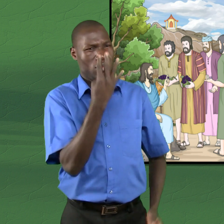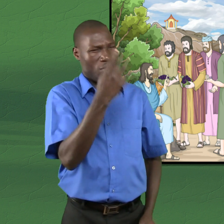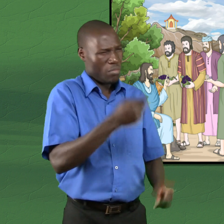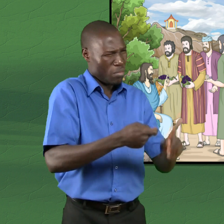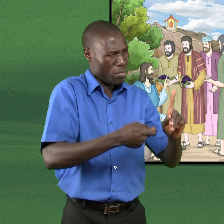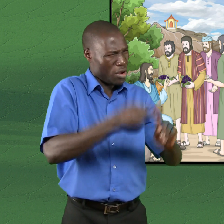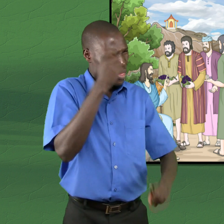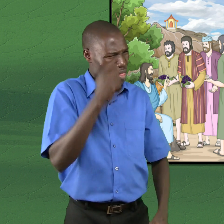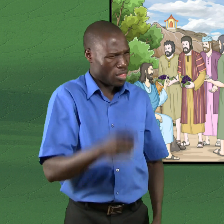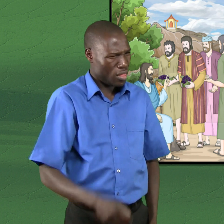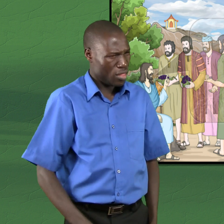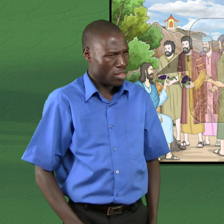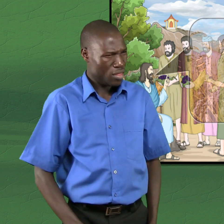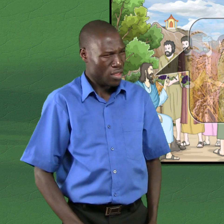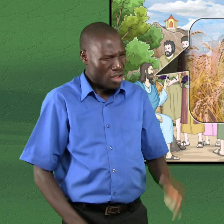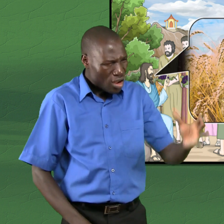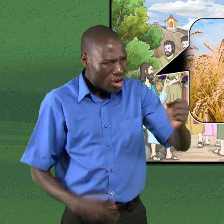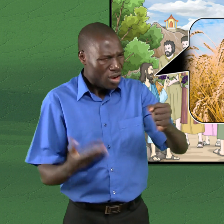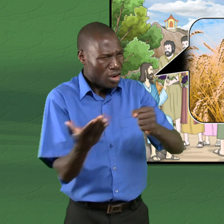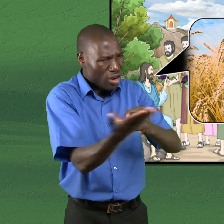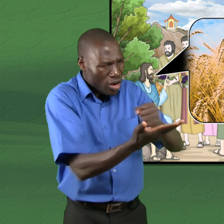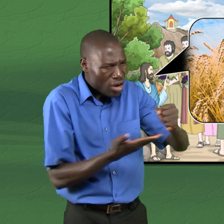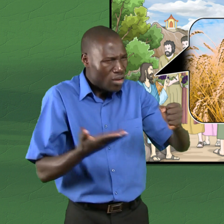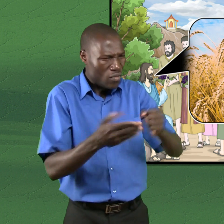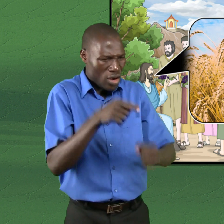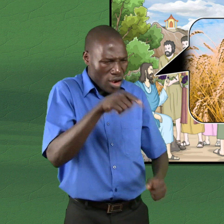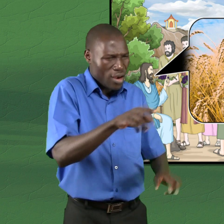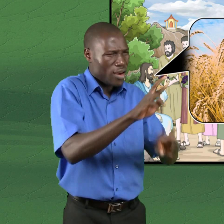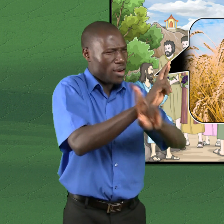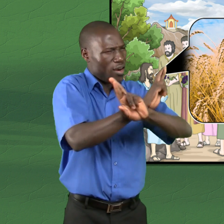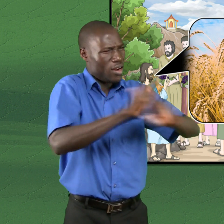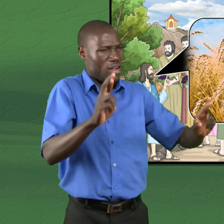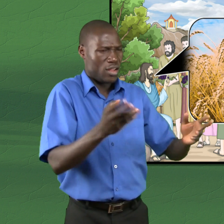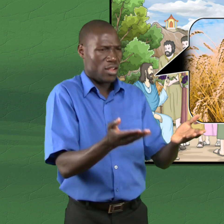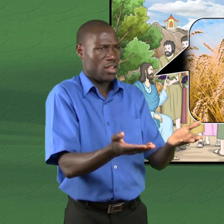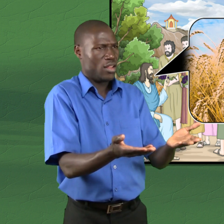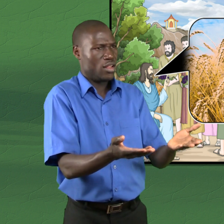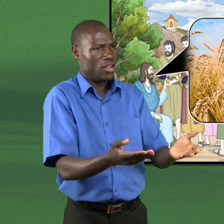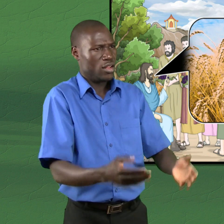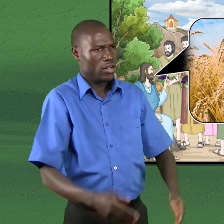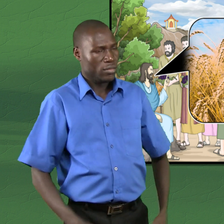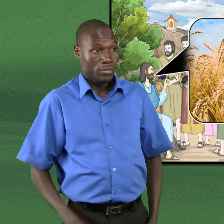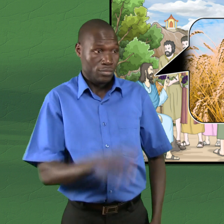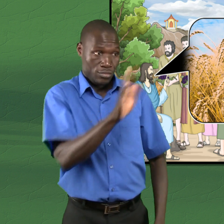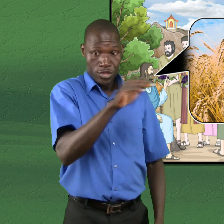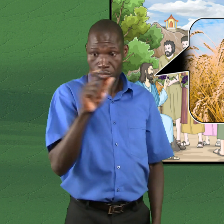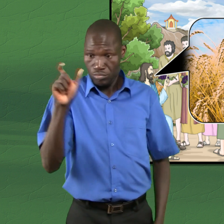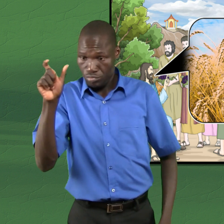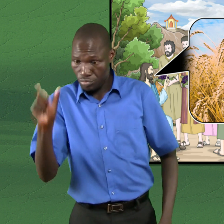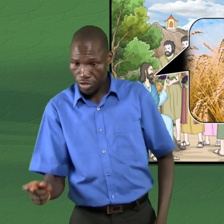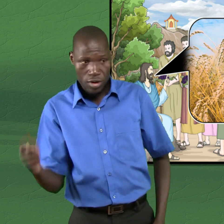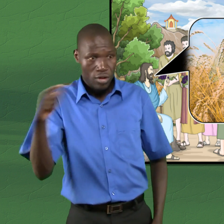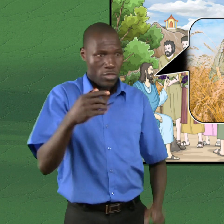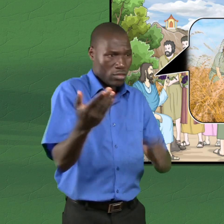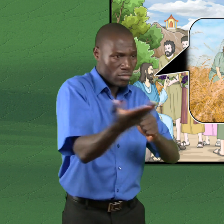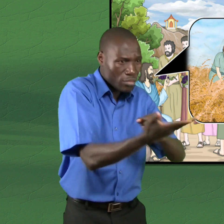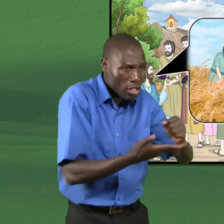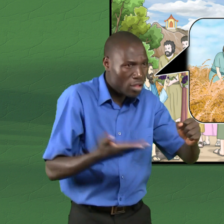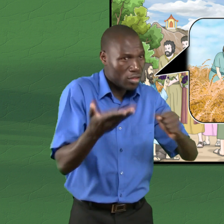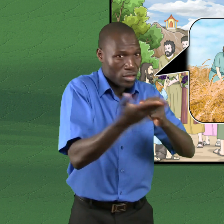I tell you, lift up your eyes and look at the fields, for they are ripe for harvest.